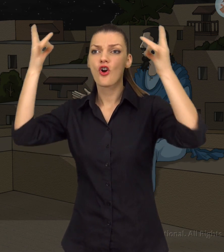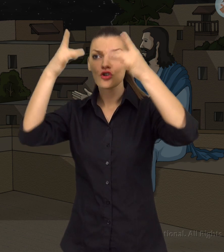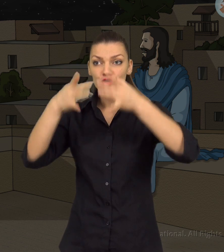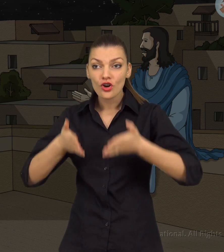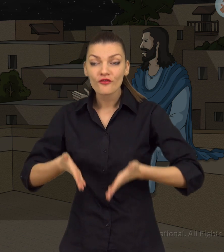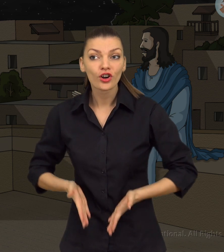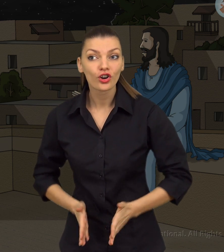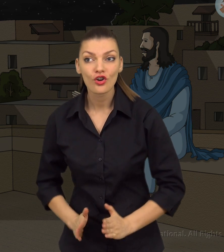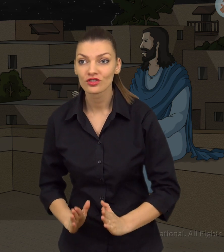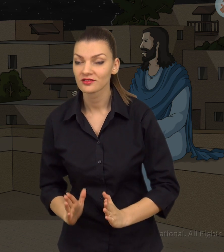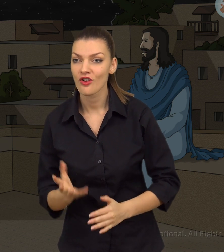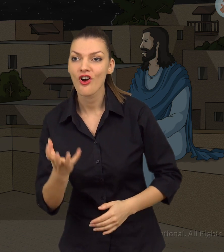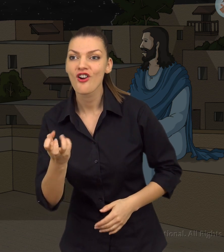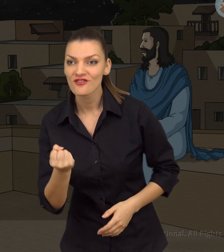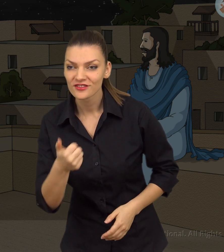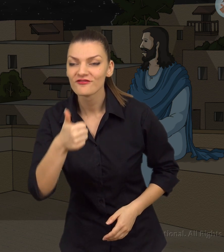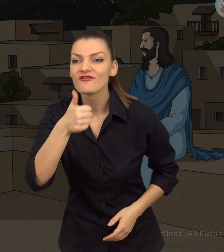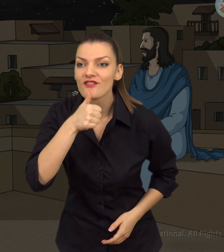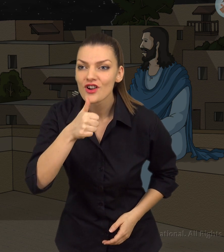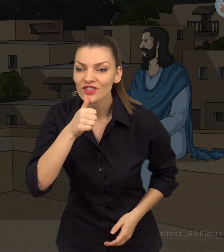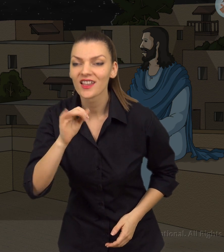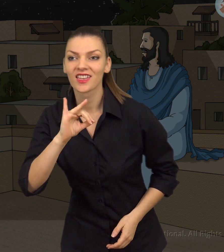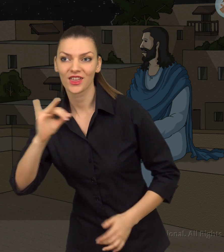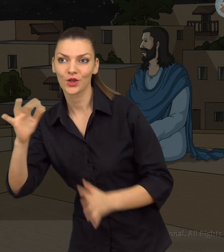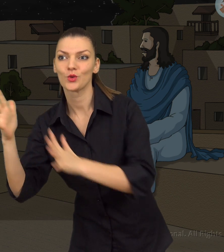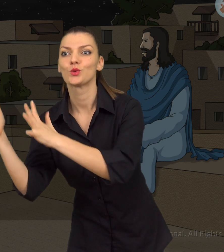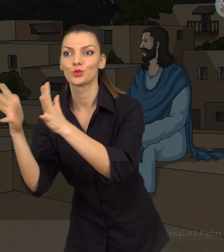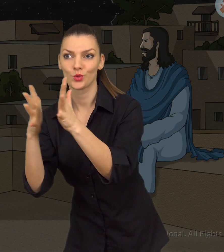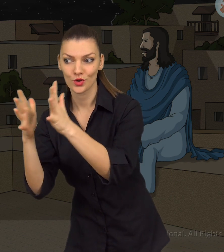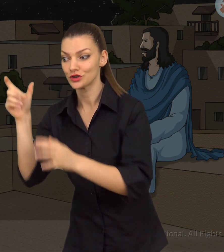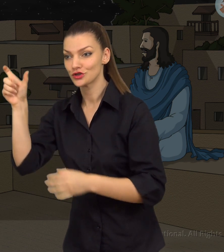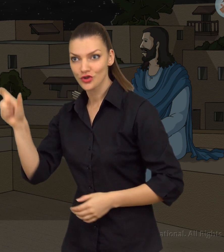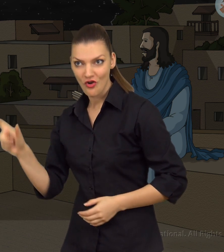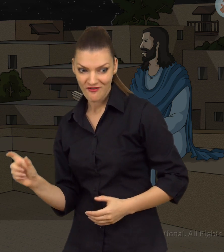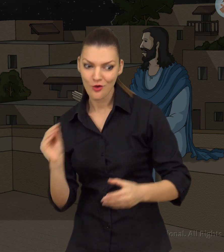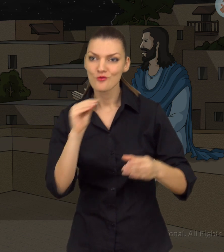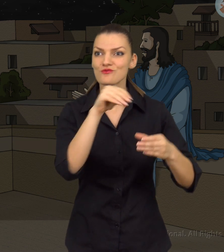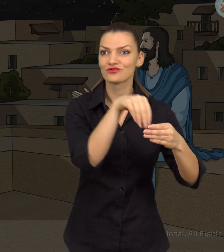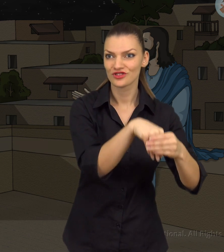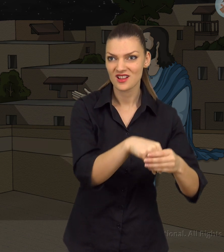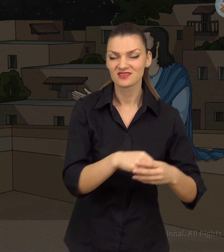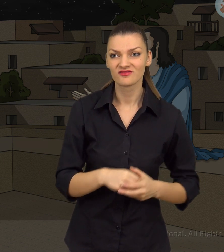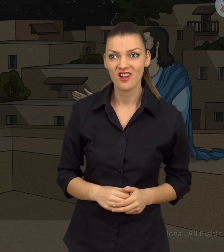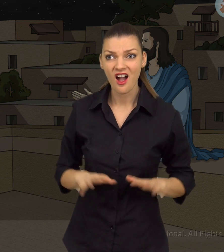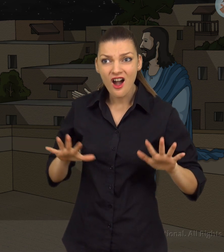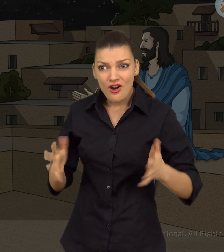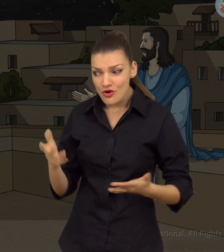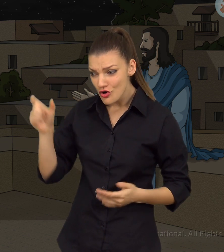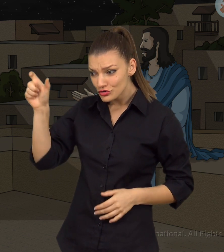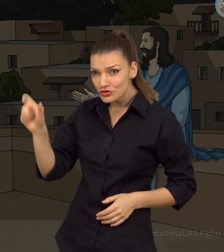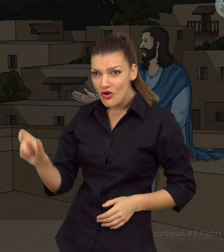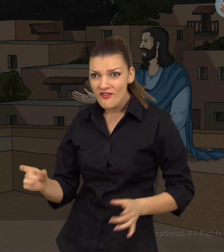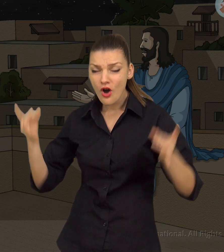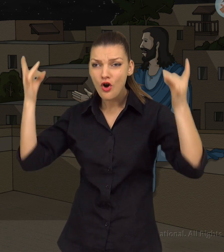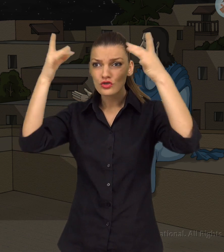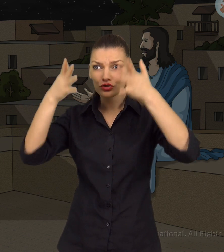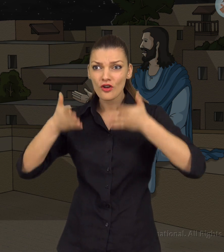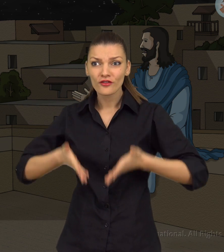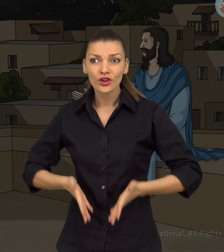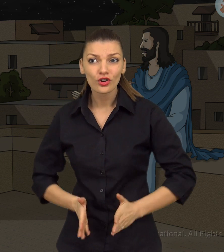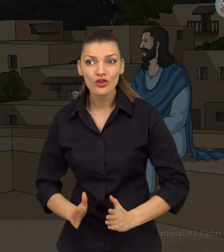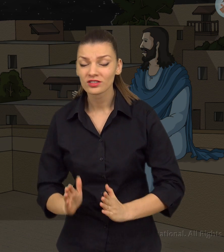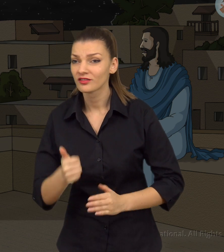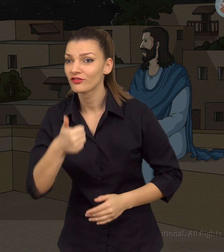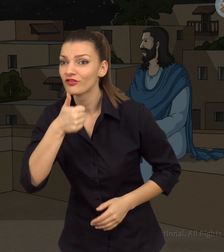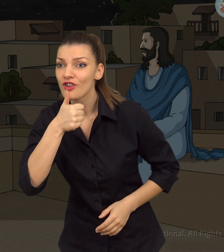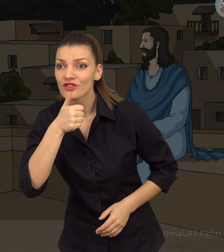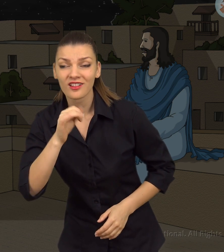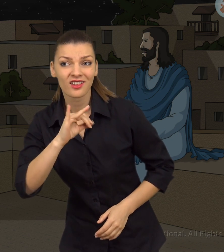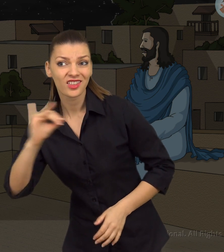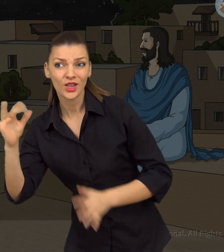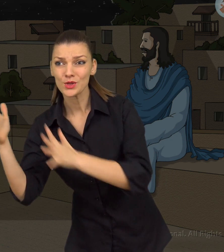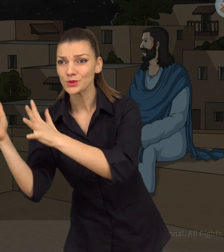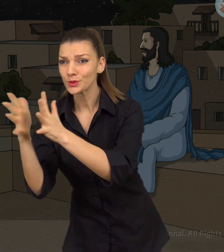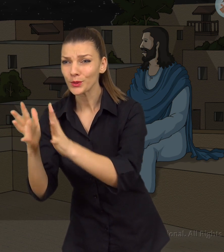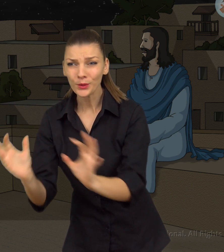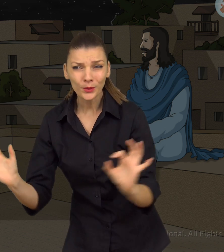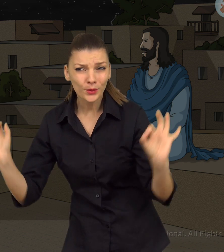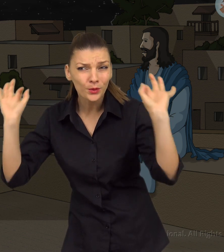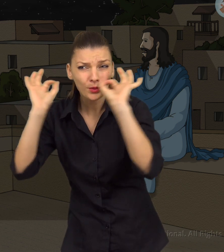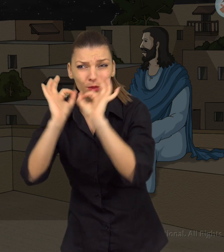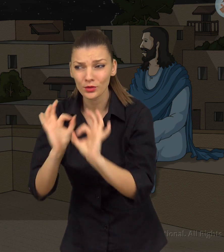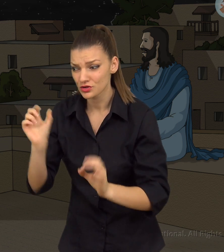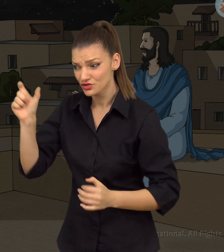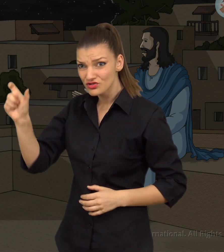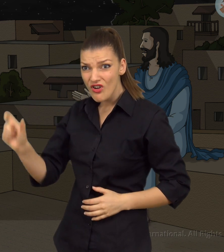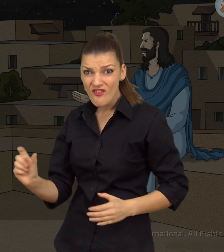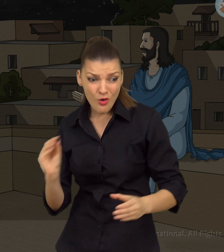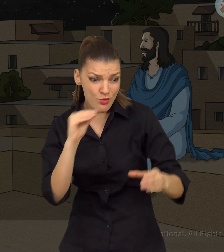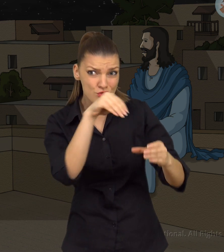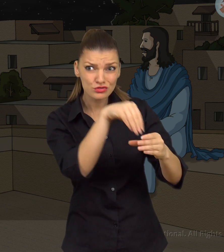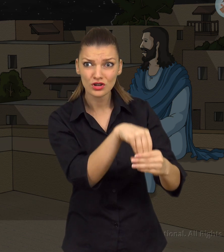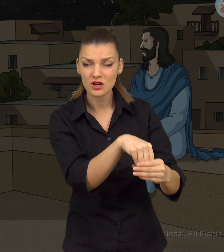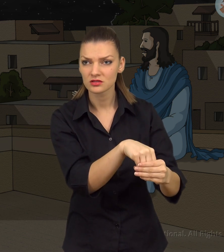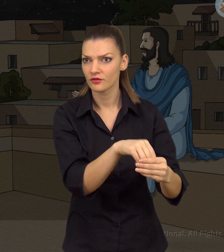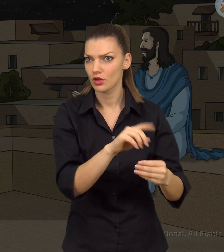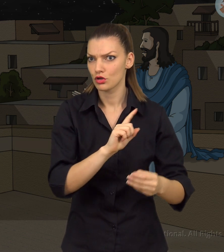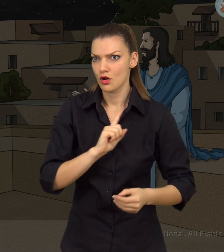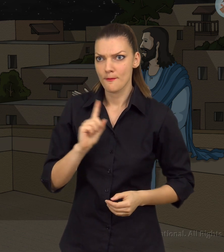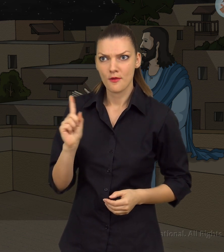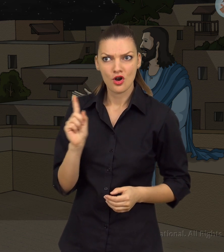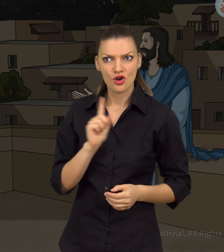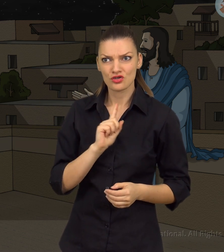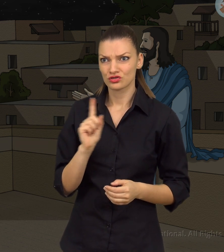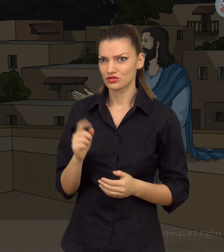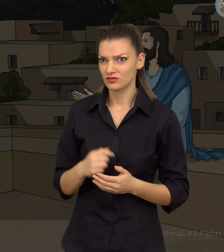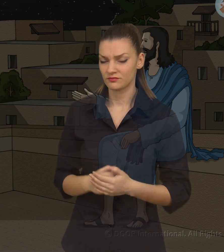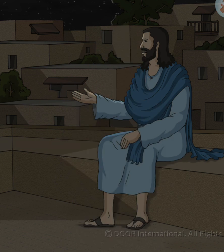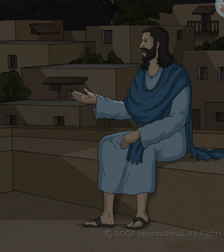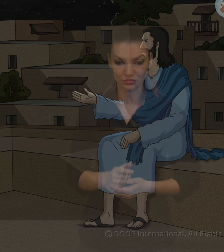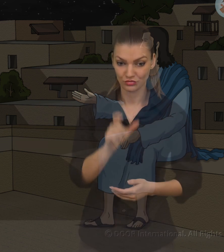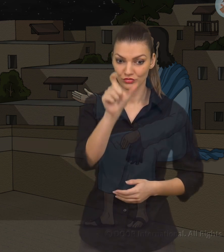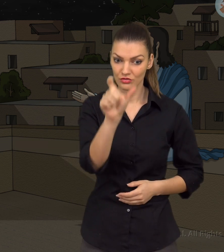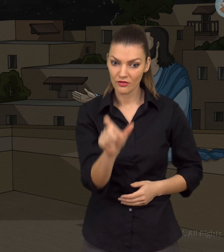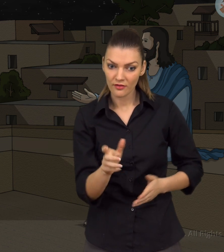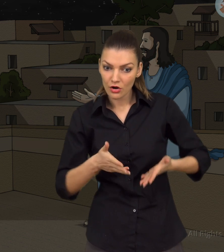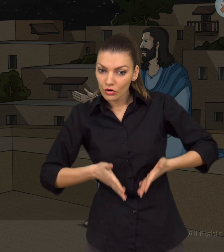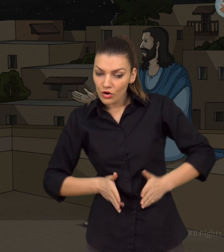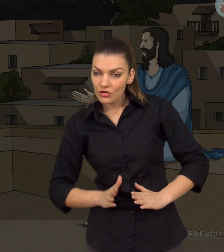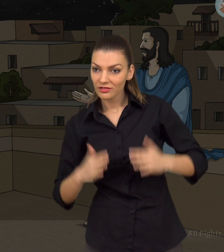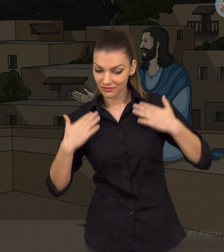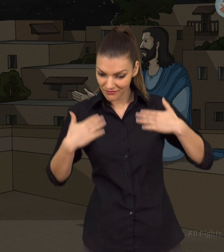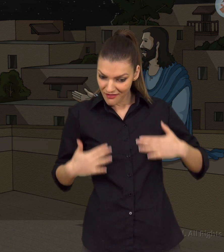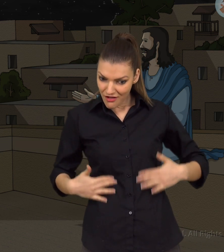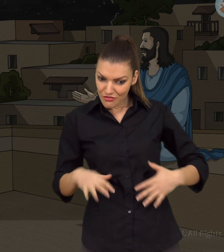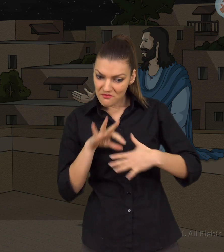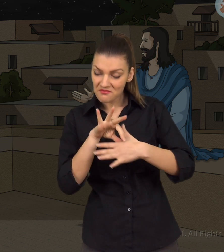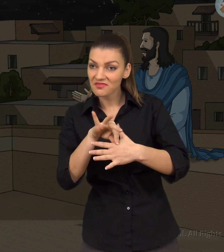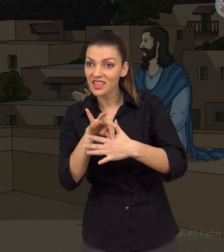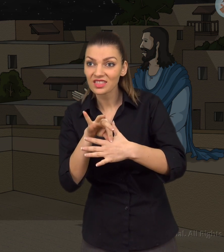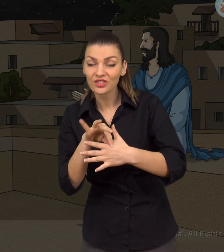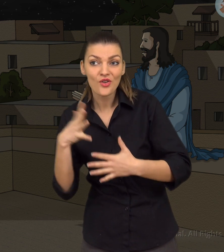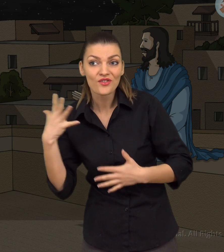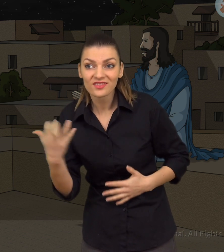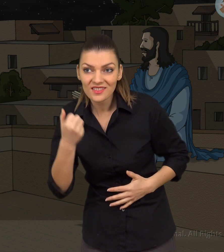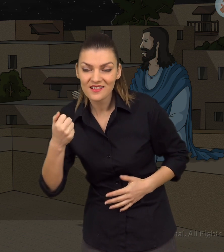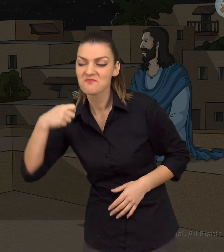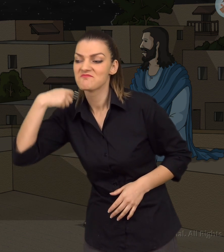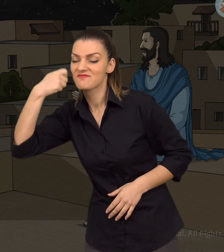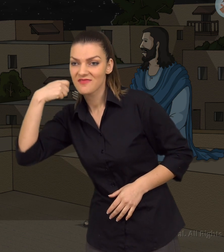Jesus answered, “Truly, truly, I tell you, no one can enter the kingdom of God unless he is born of water and the Spirit.